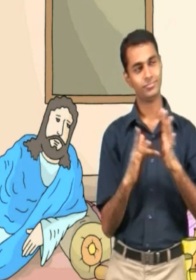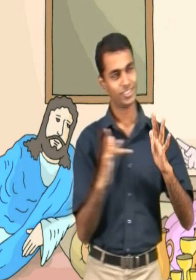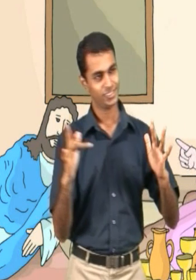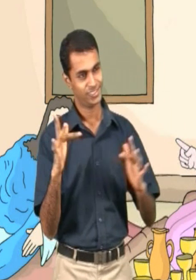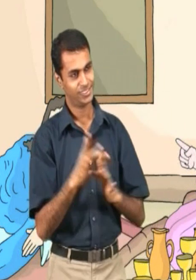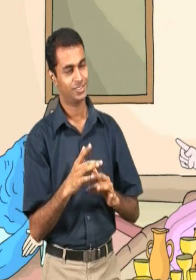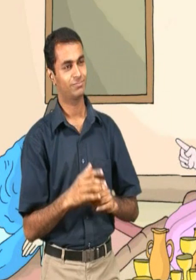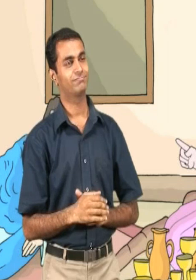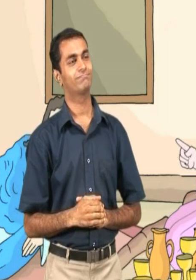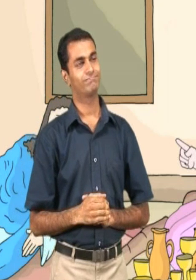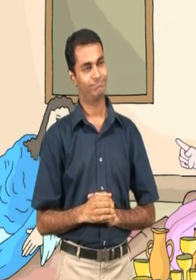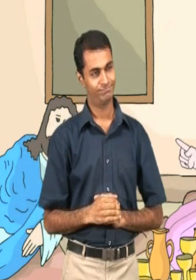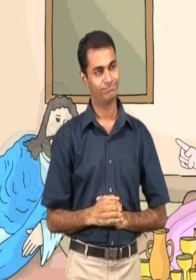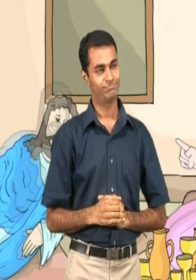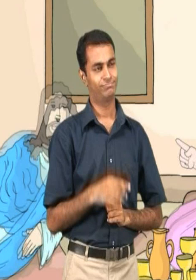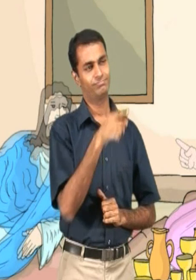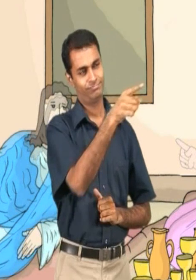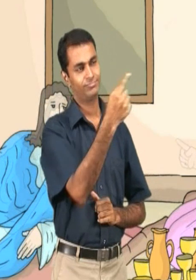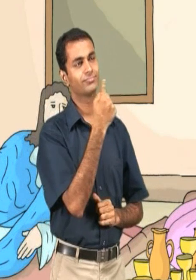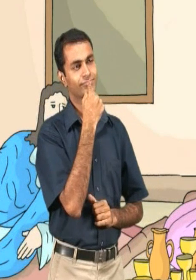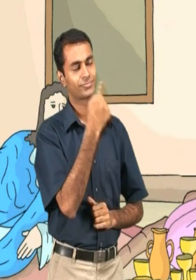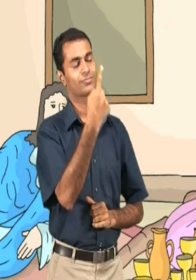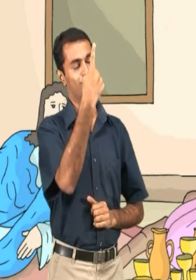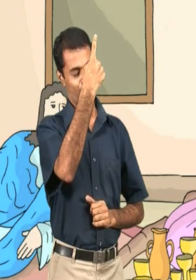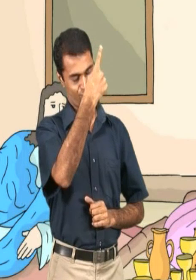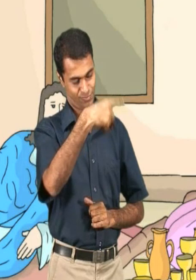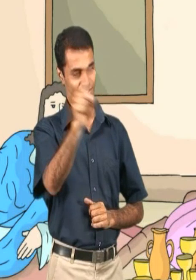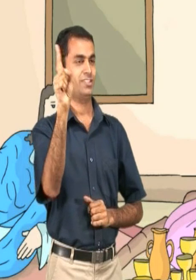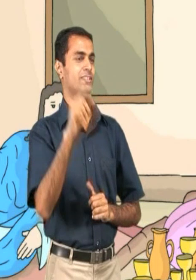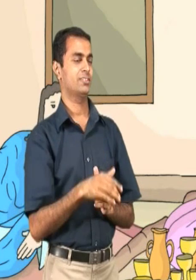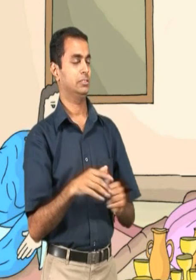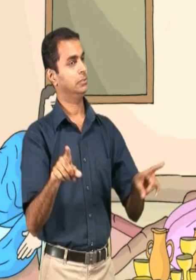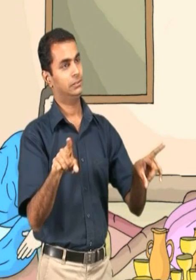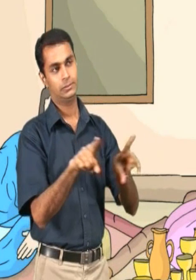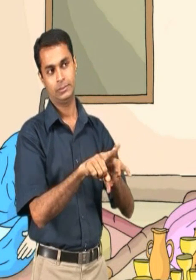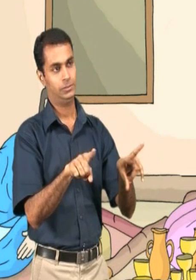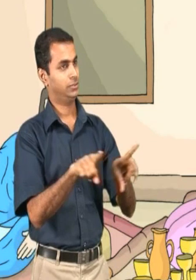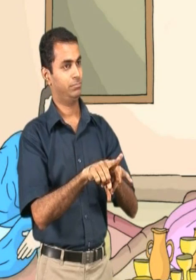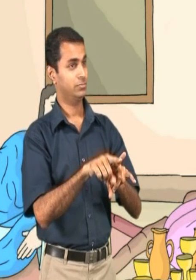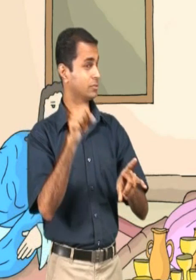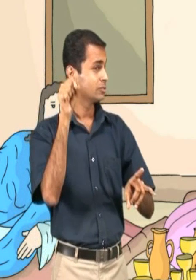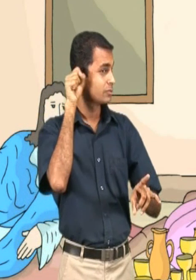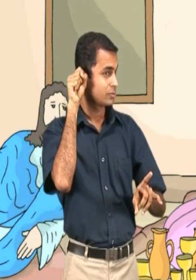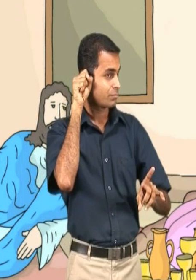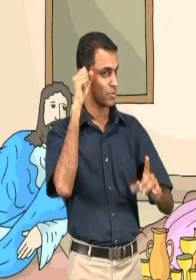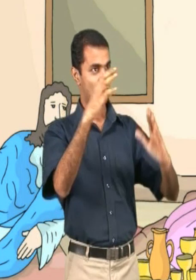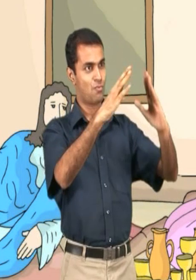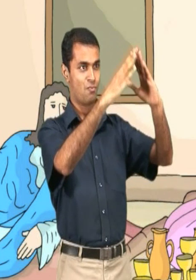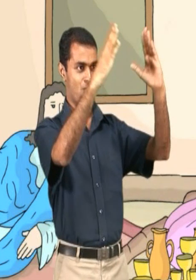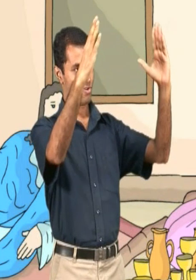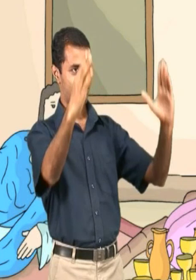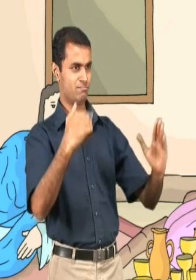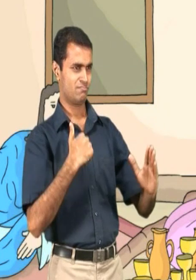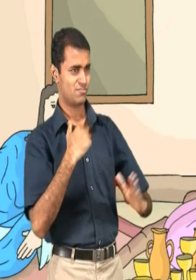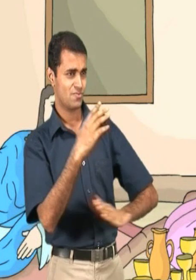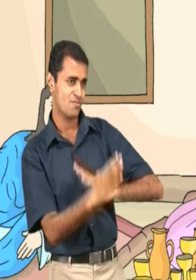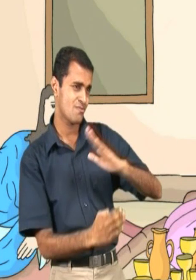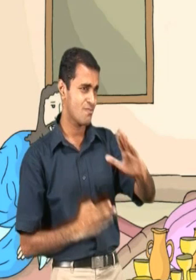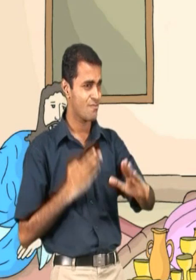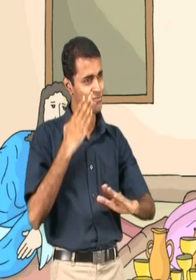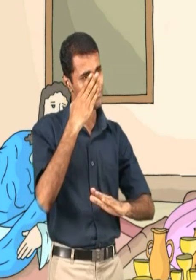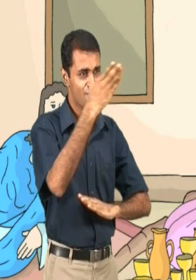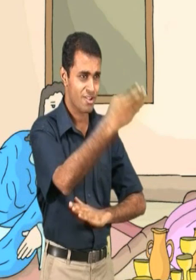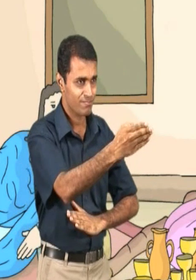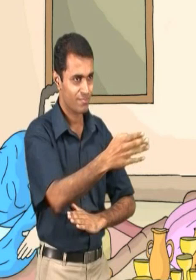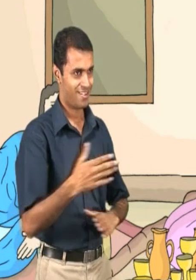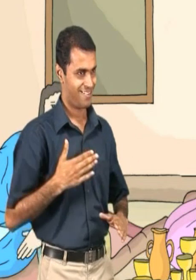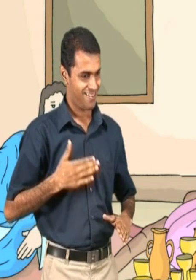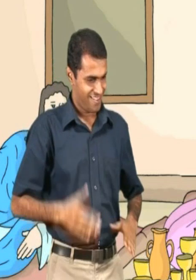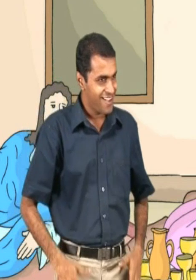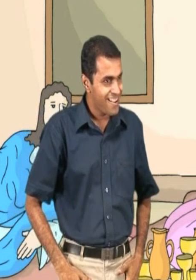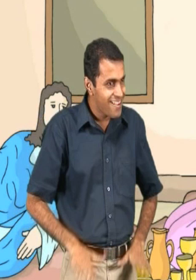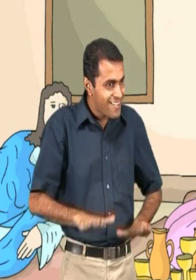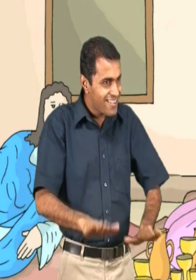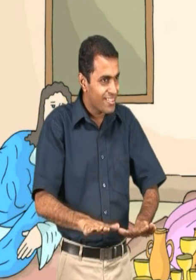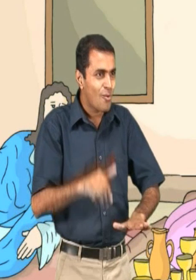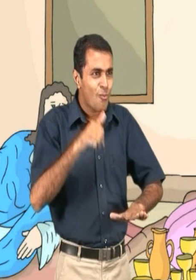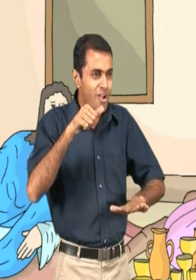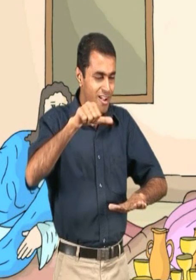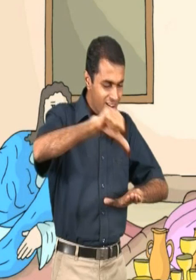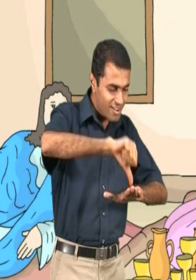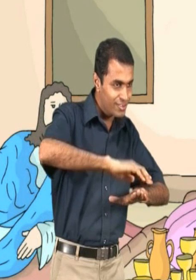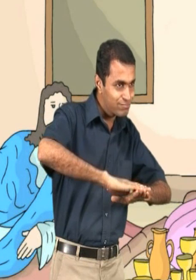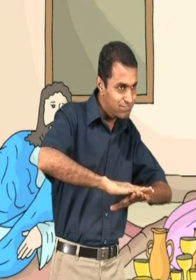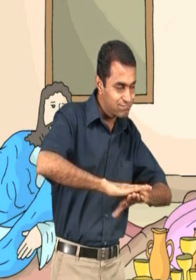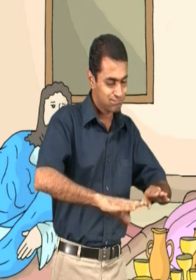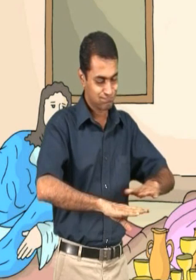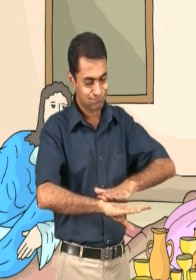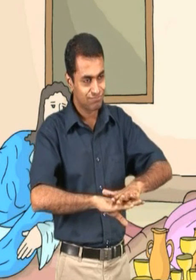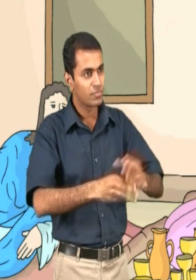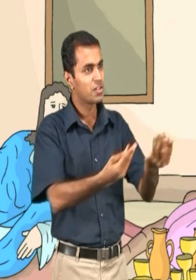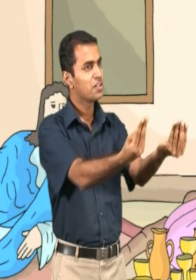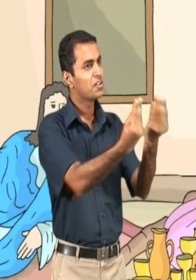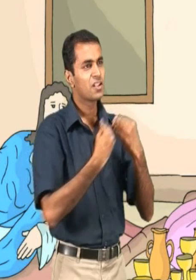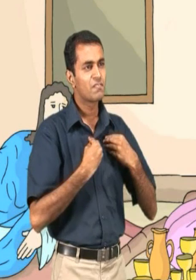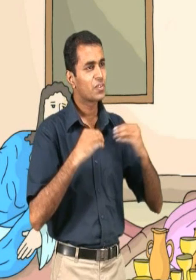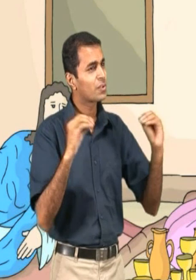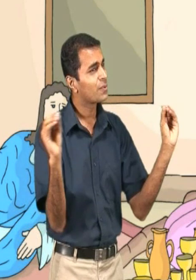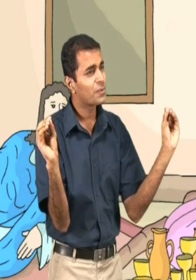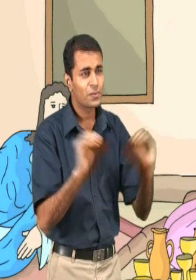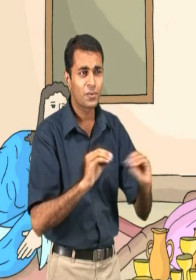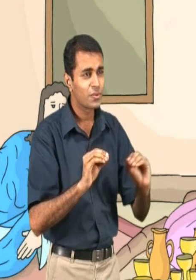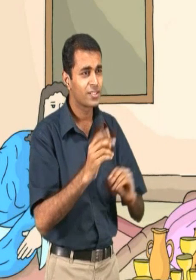And turning toward the woman, He said to Simon, “Do you see this woman?